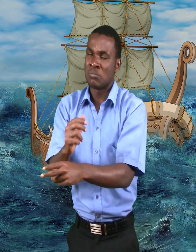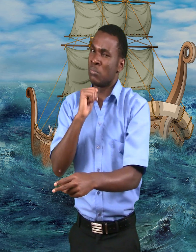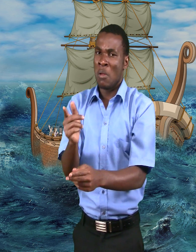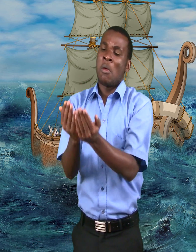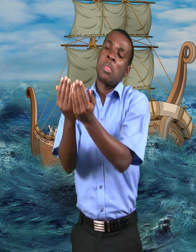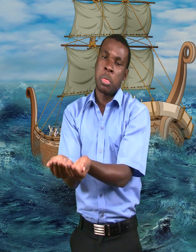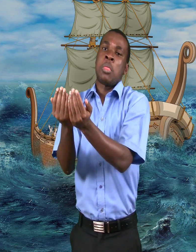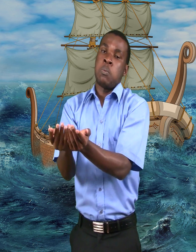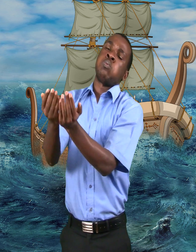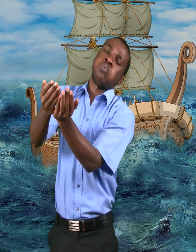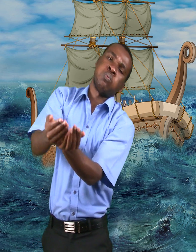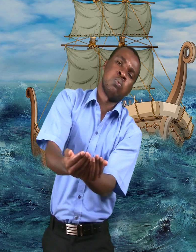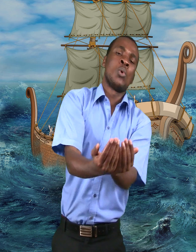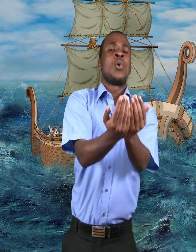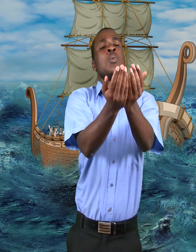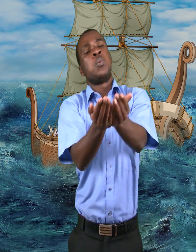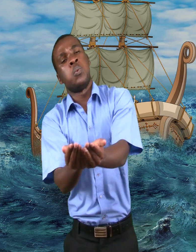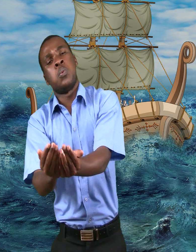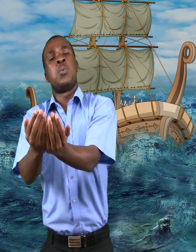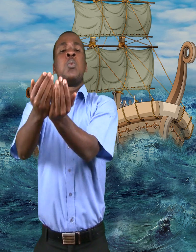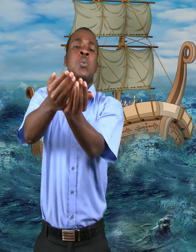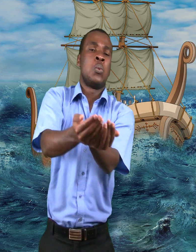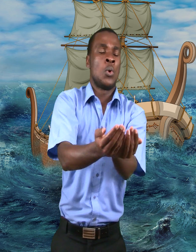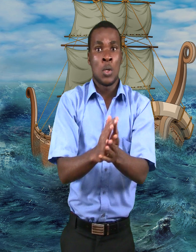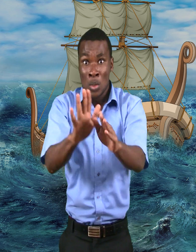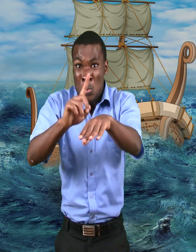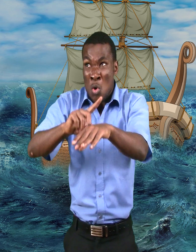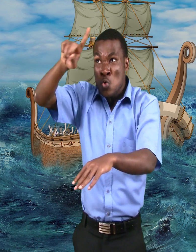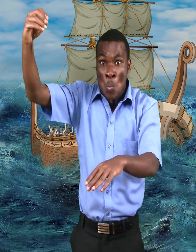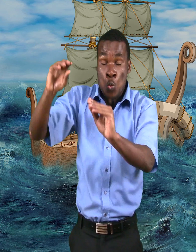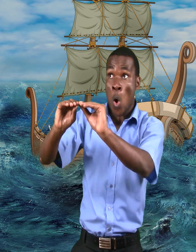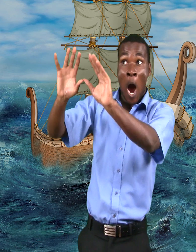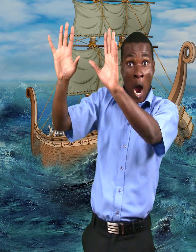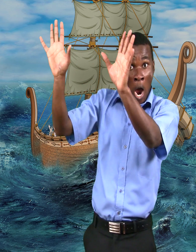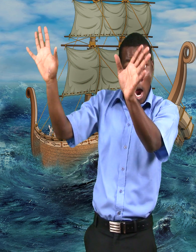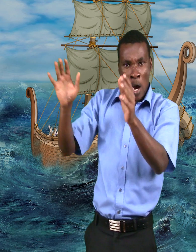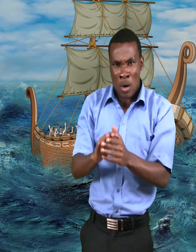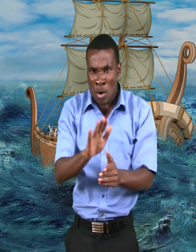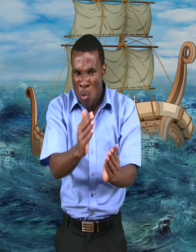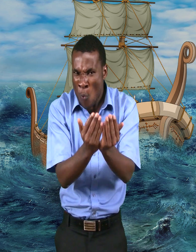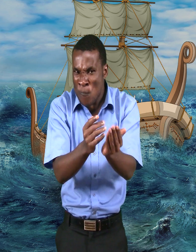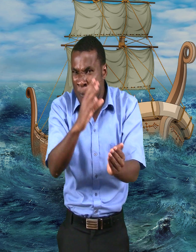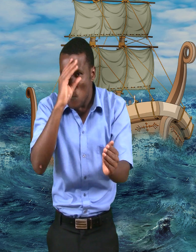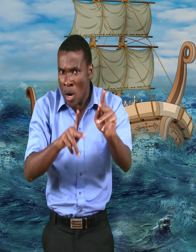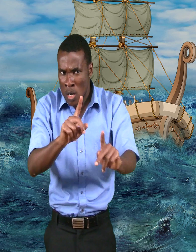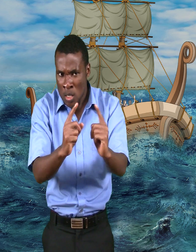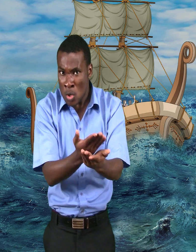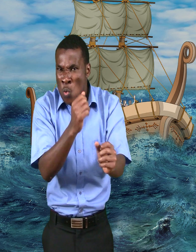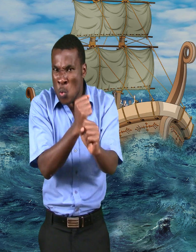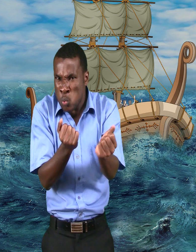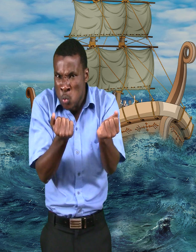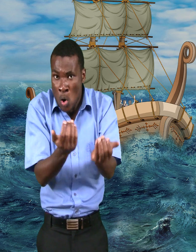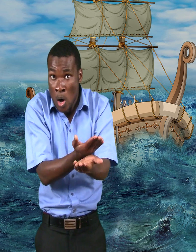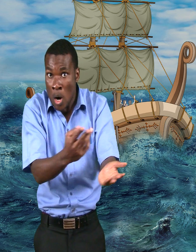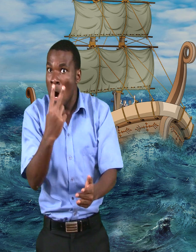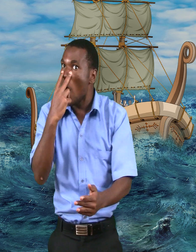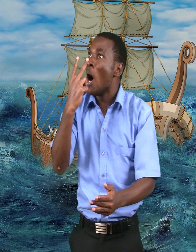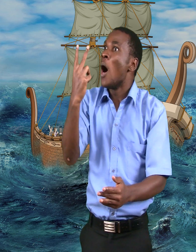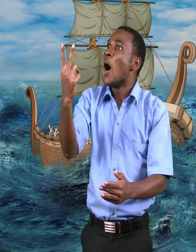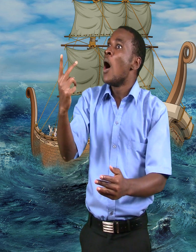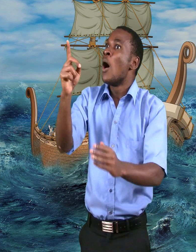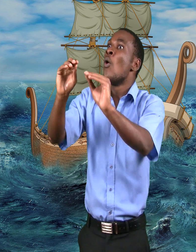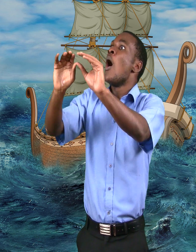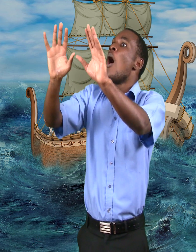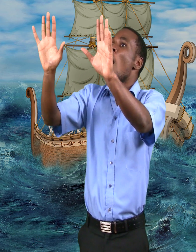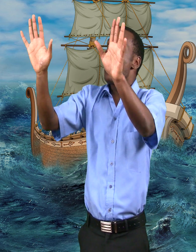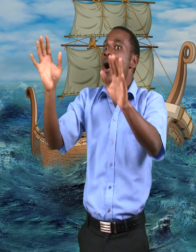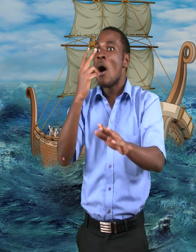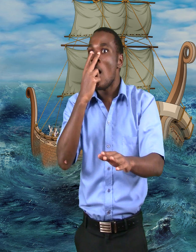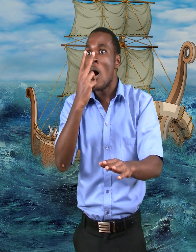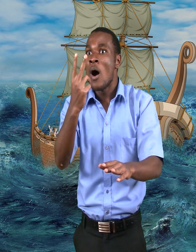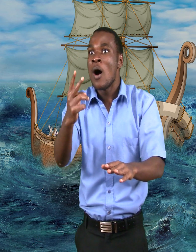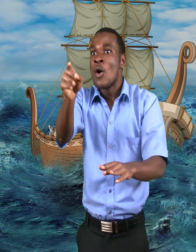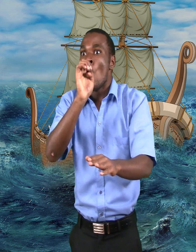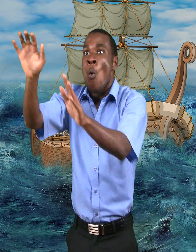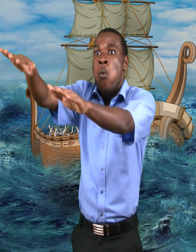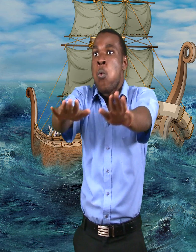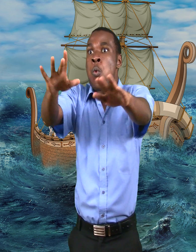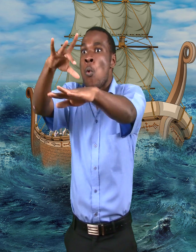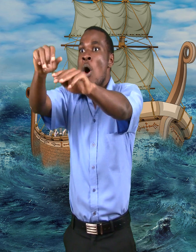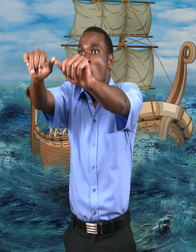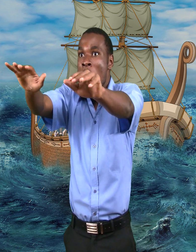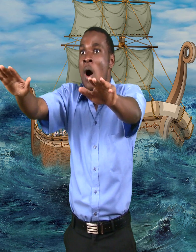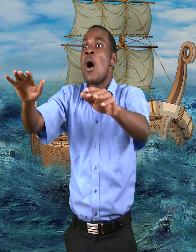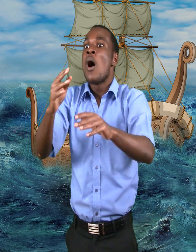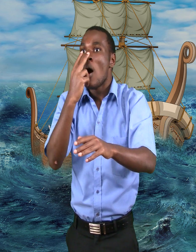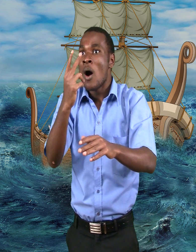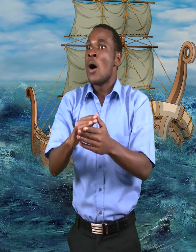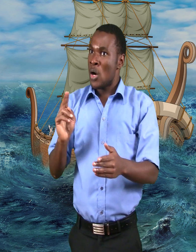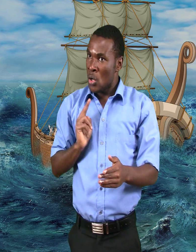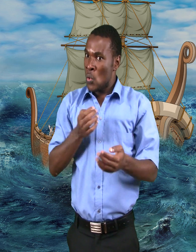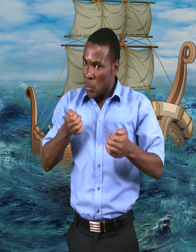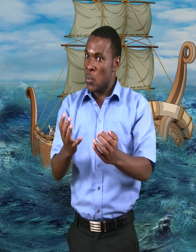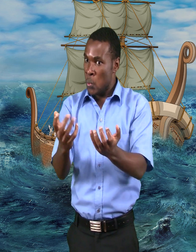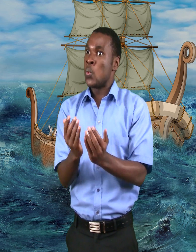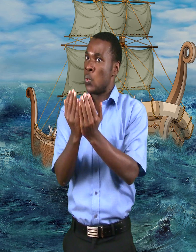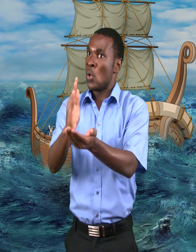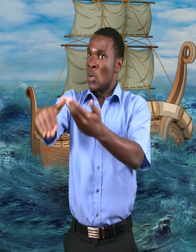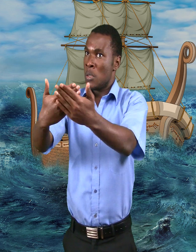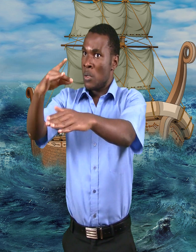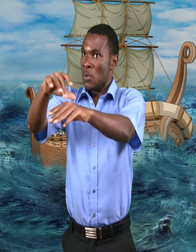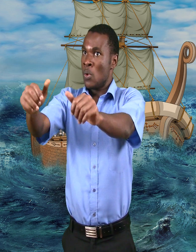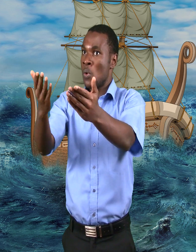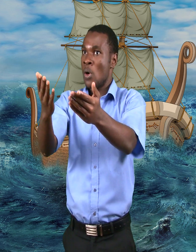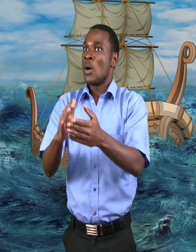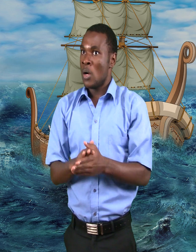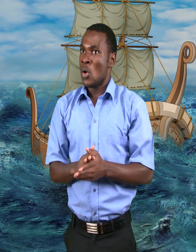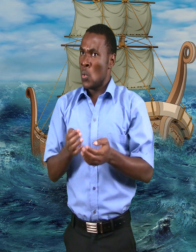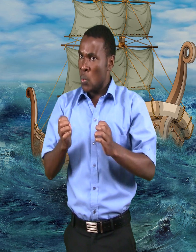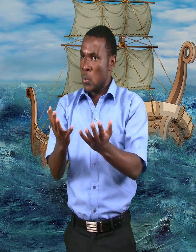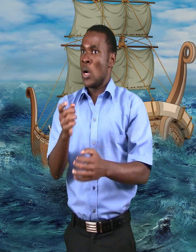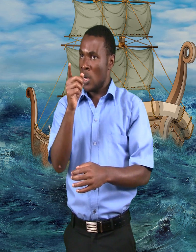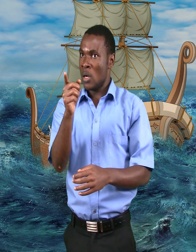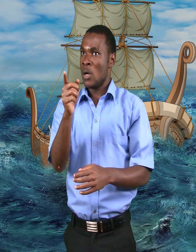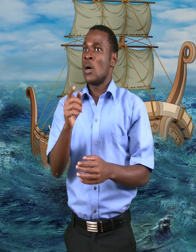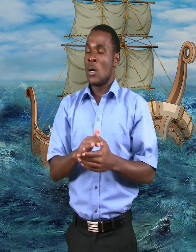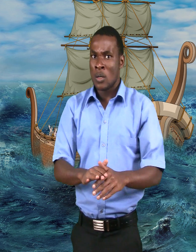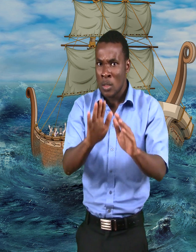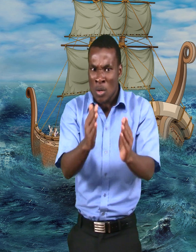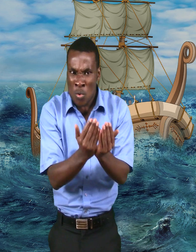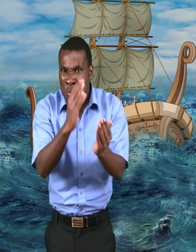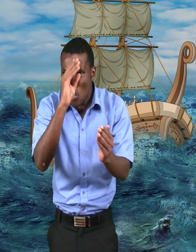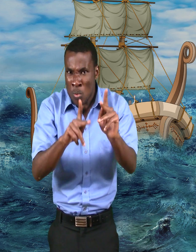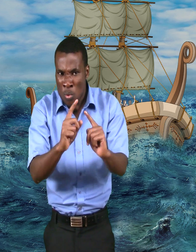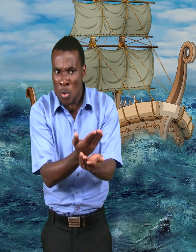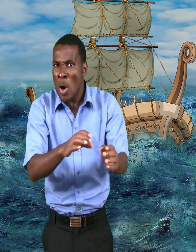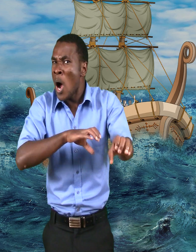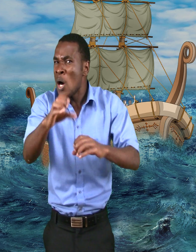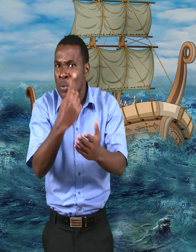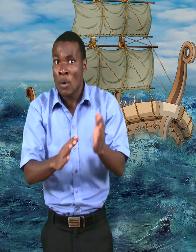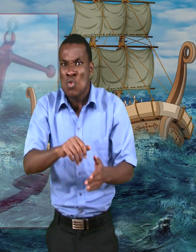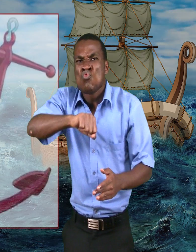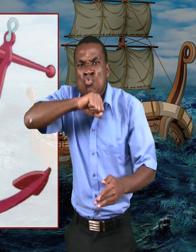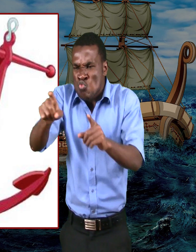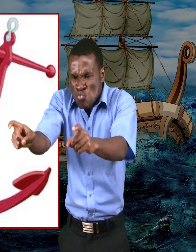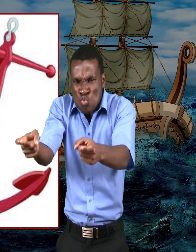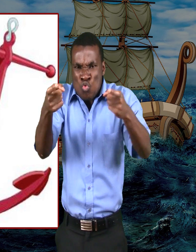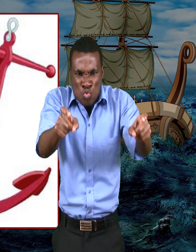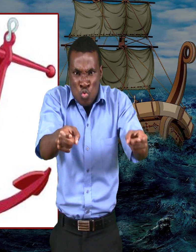When daylight came, they did not recognize the land, but they sighted a bay with a sandy beach, where they decided to run the ship aground if they could.